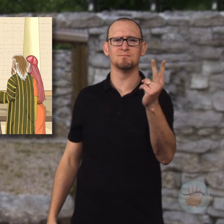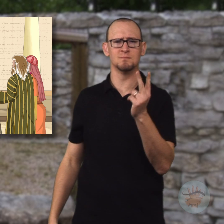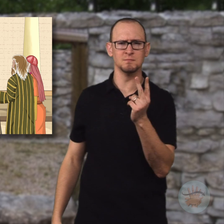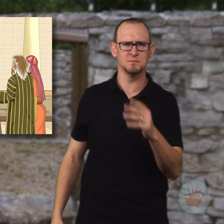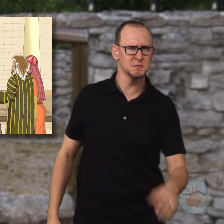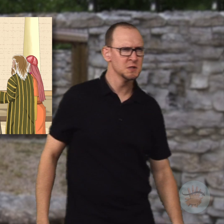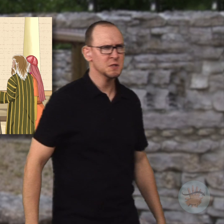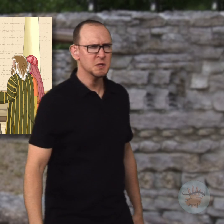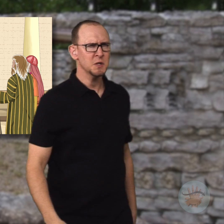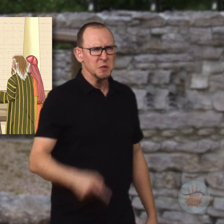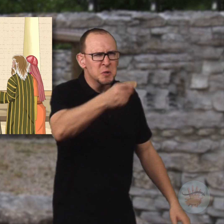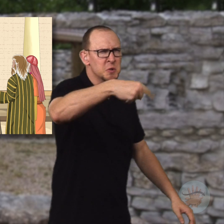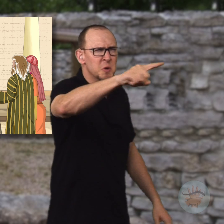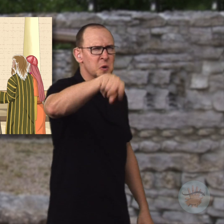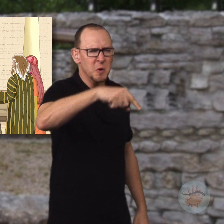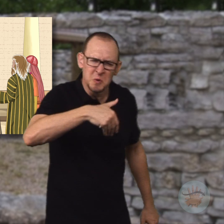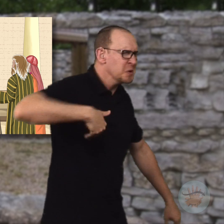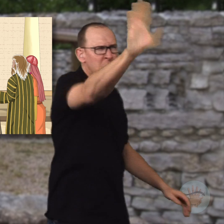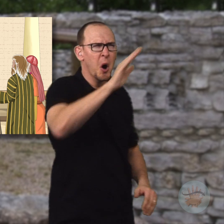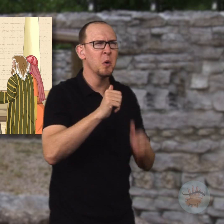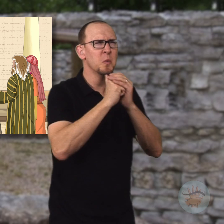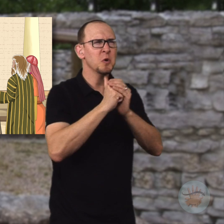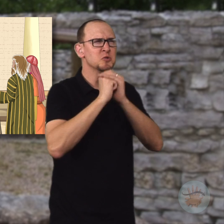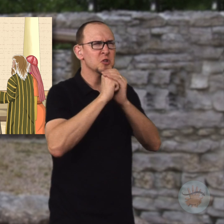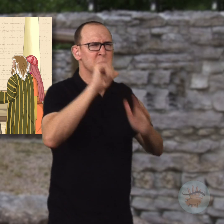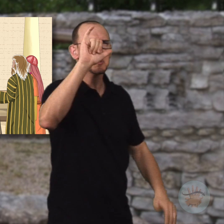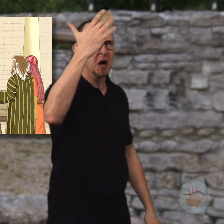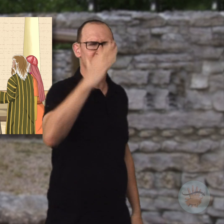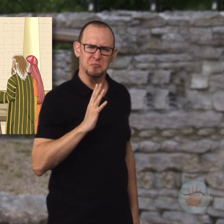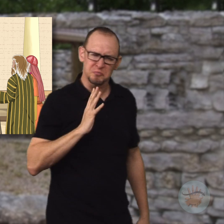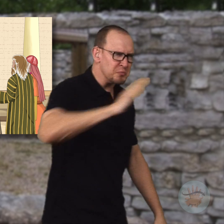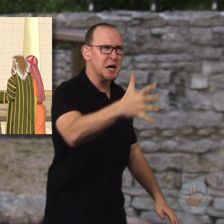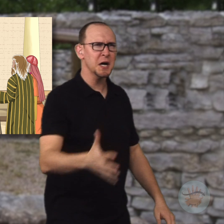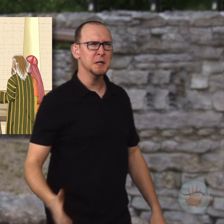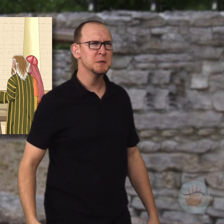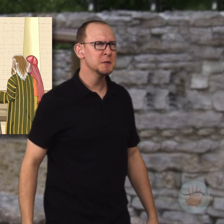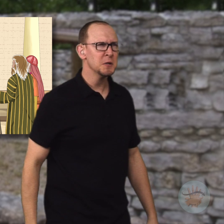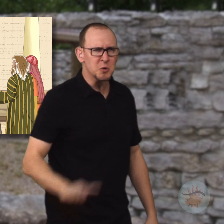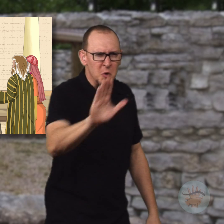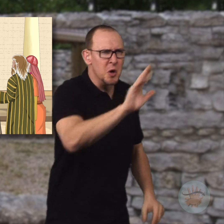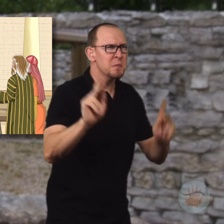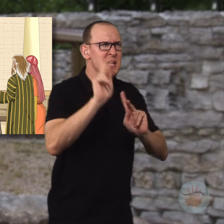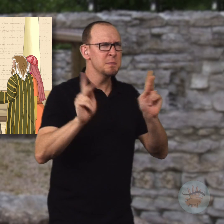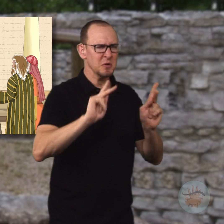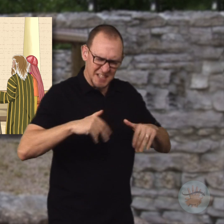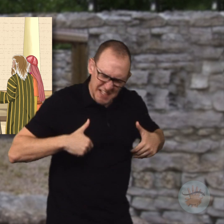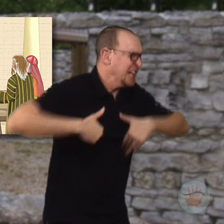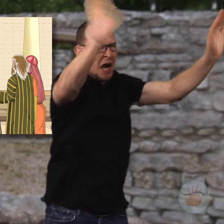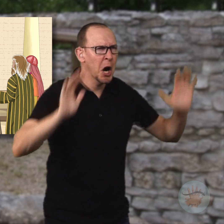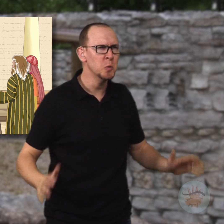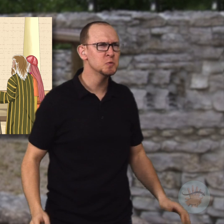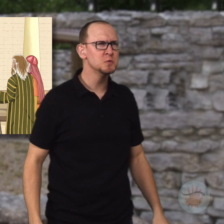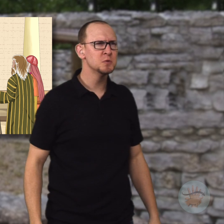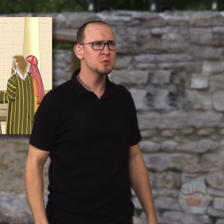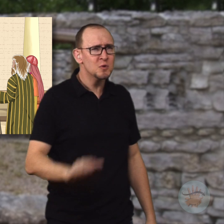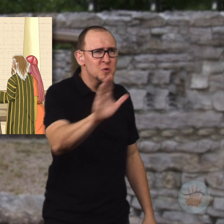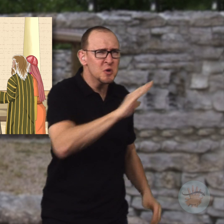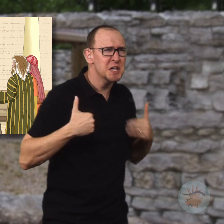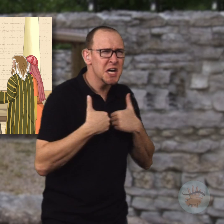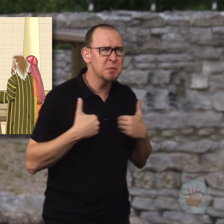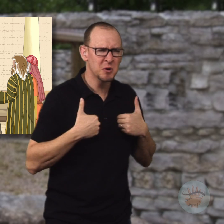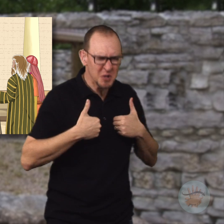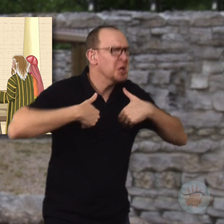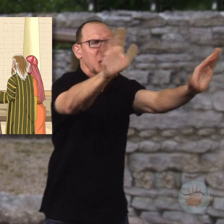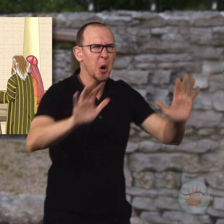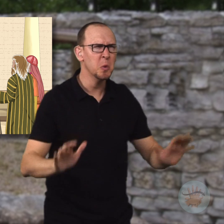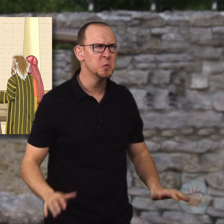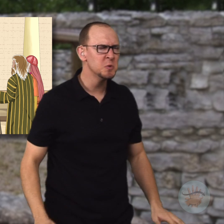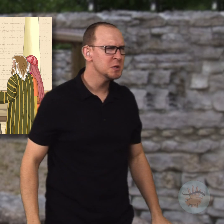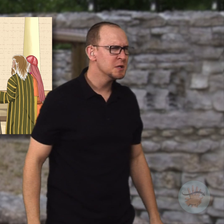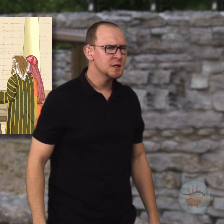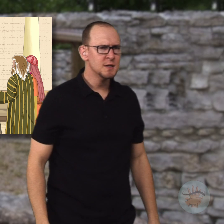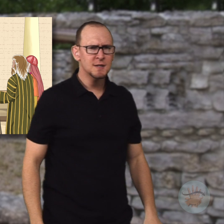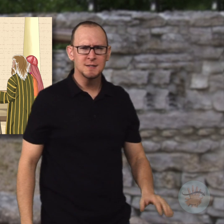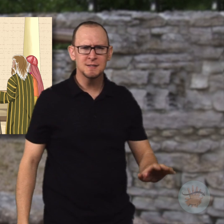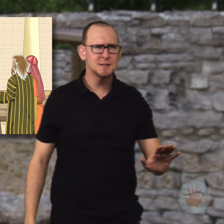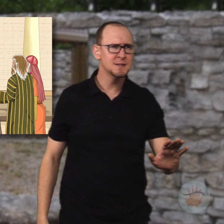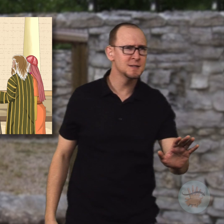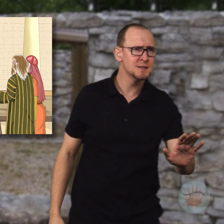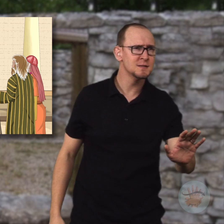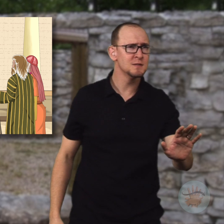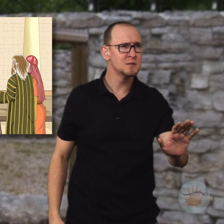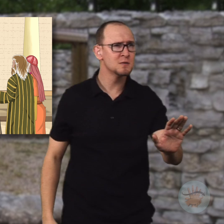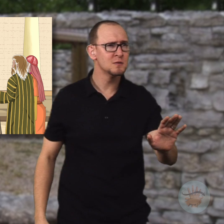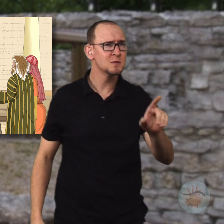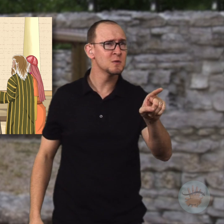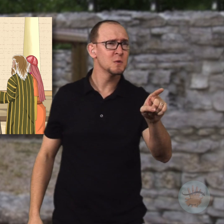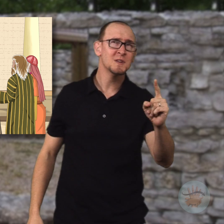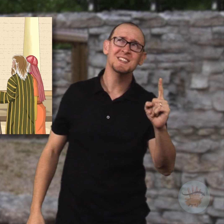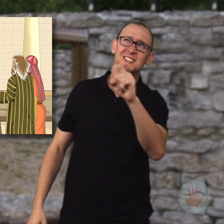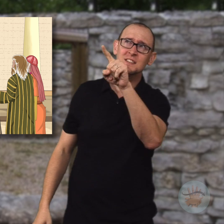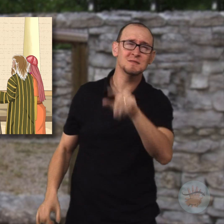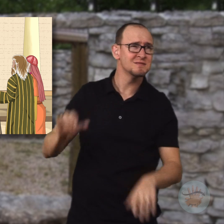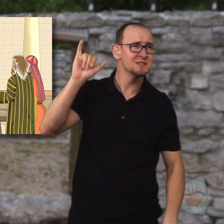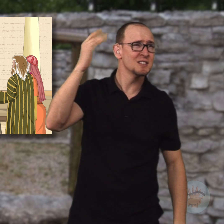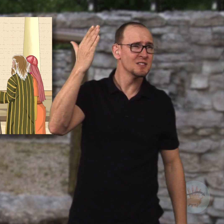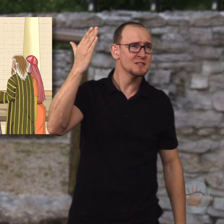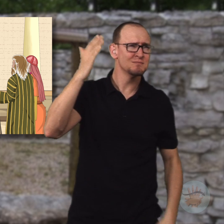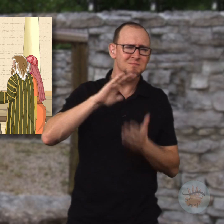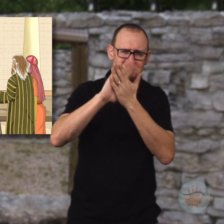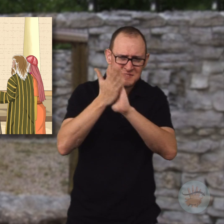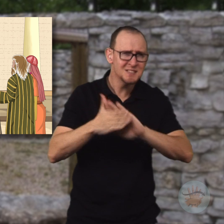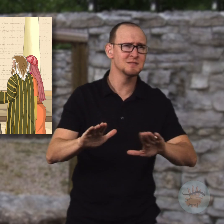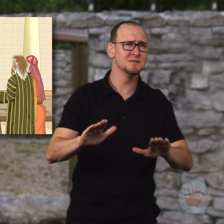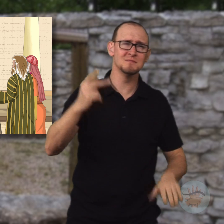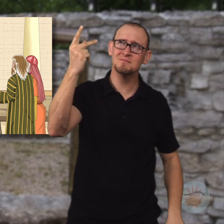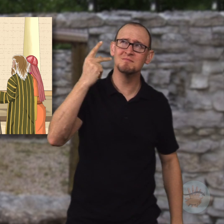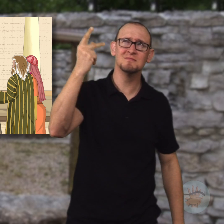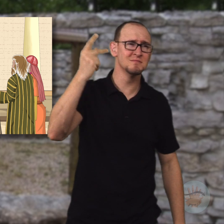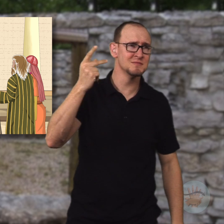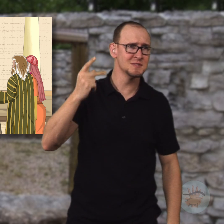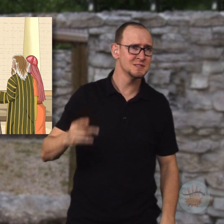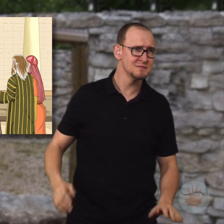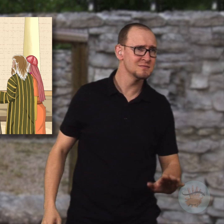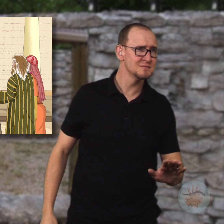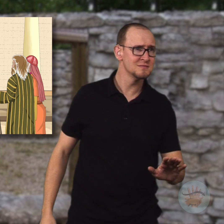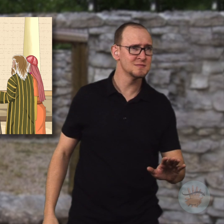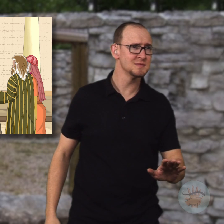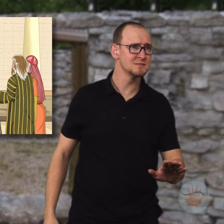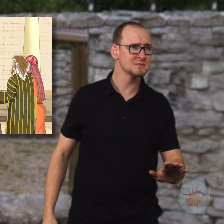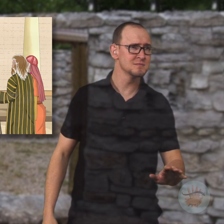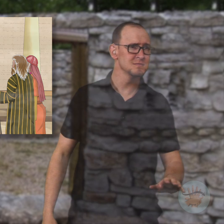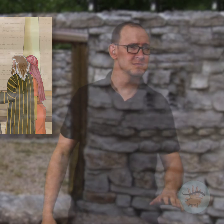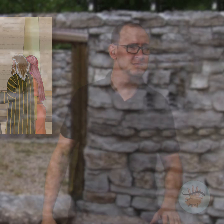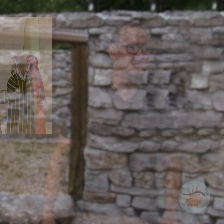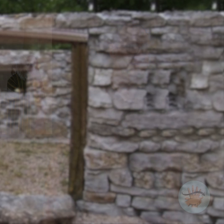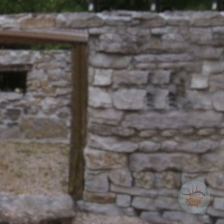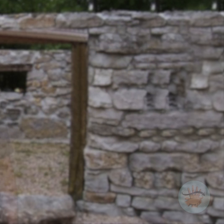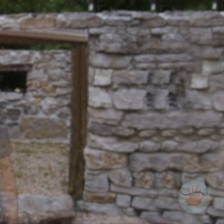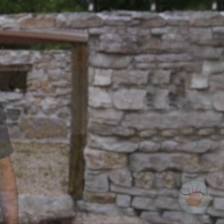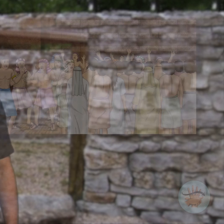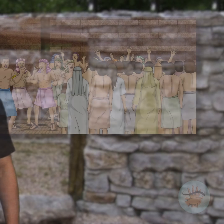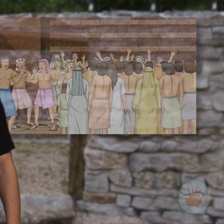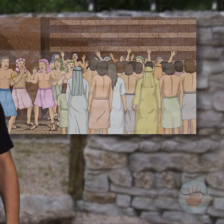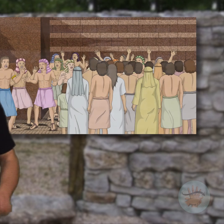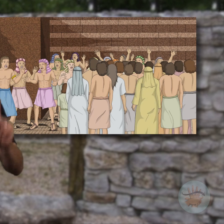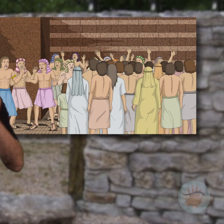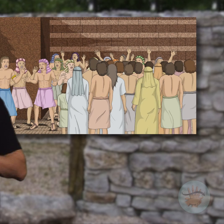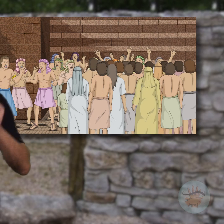Go, worship the LORD as you have requested. Take your flocks and herds as well, just as you have said, and depart!